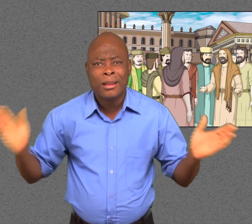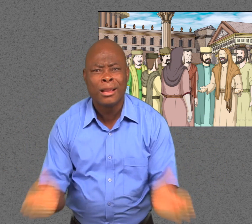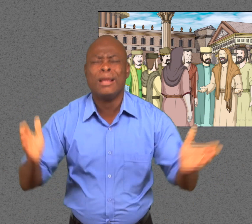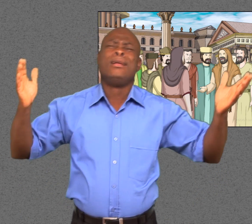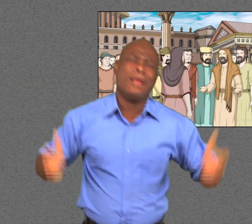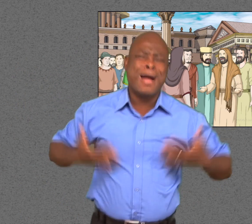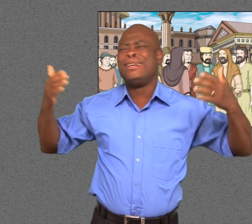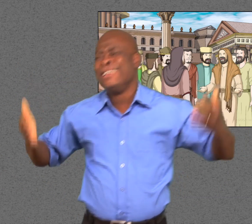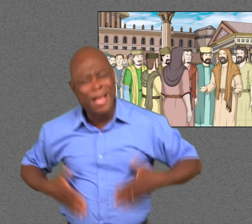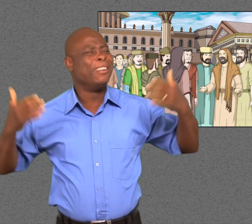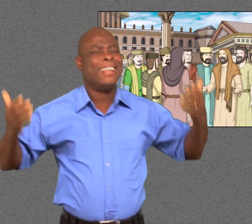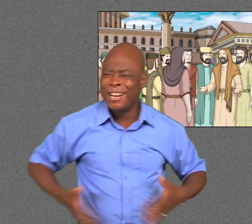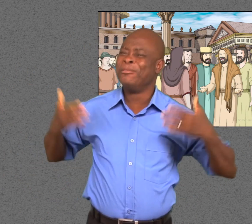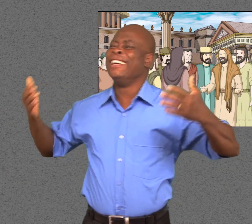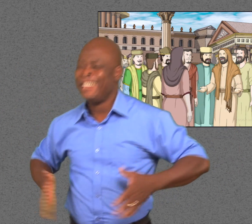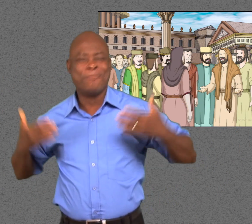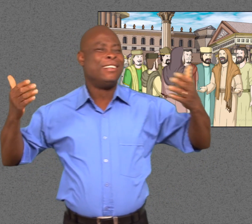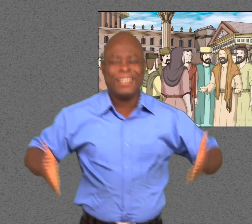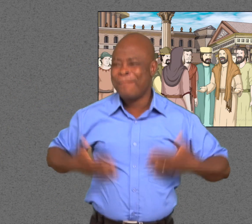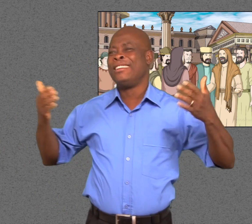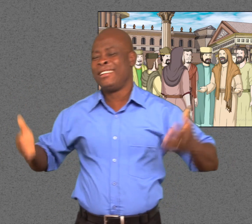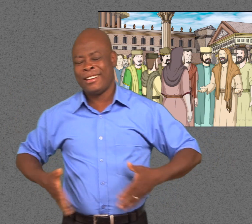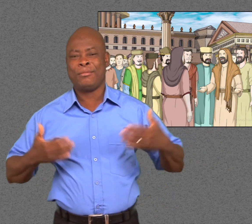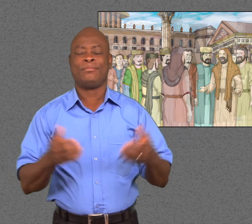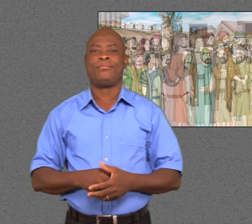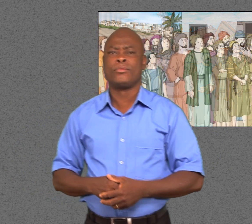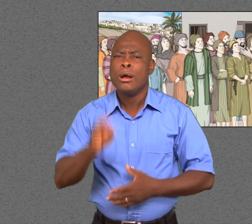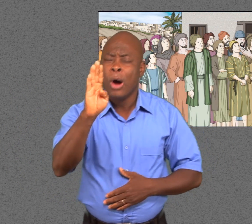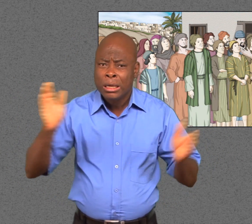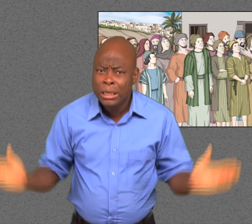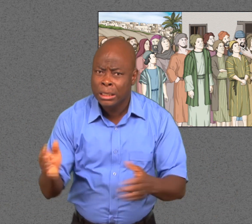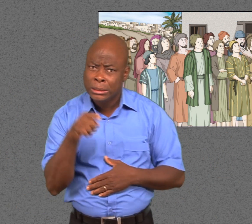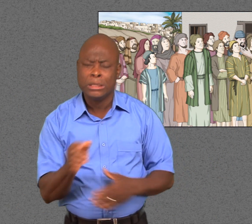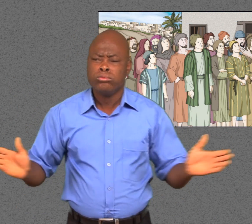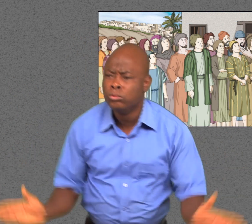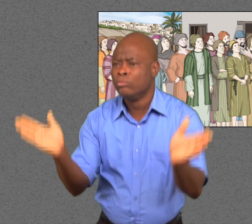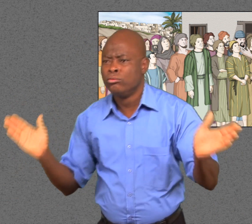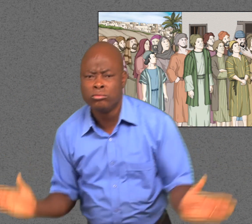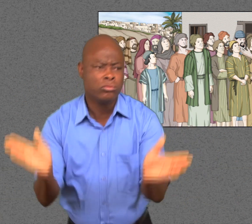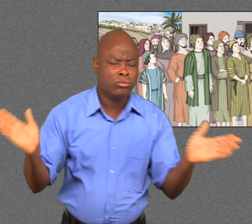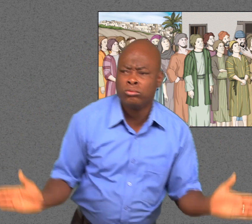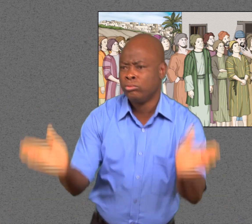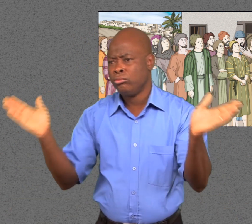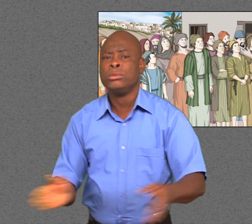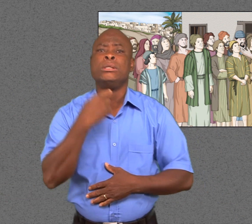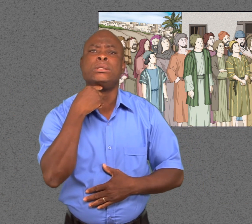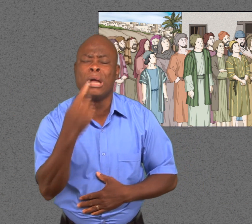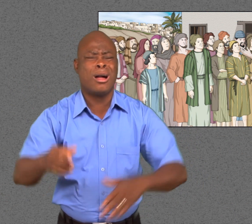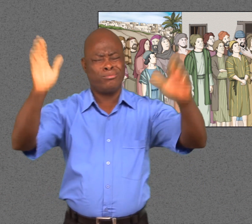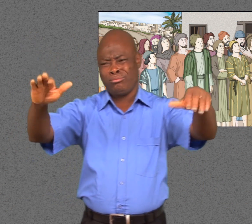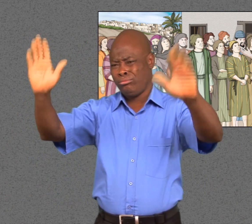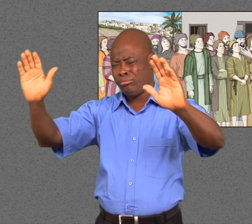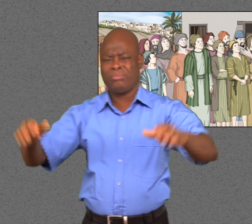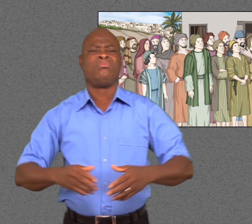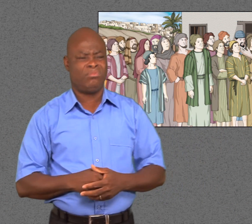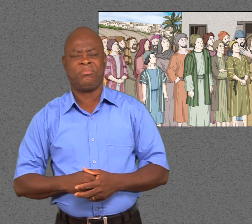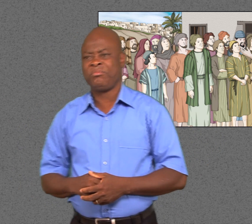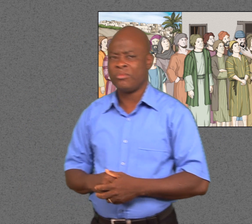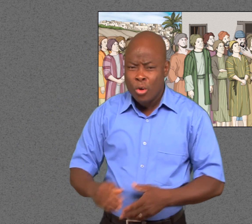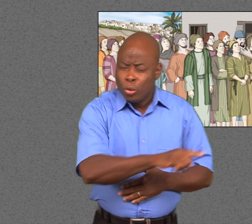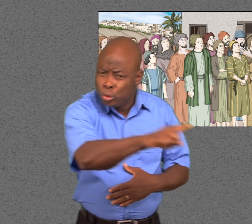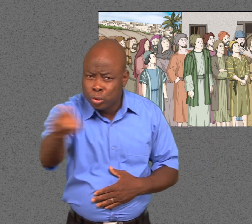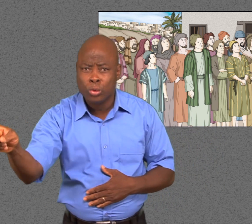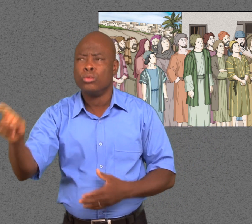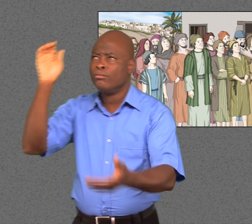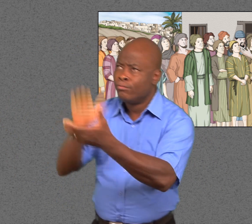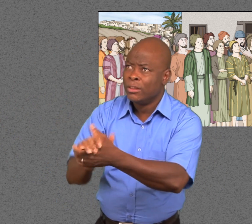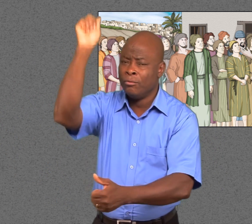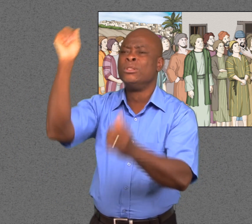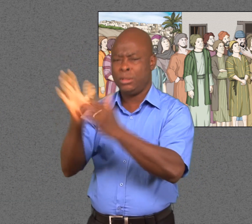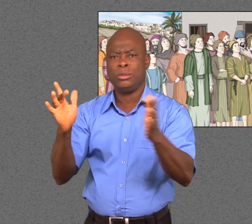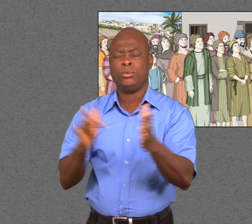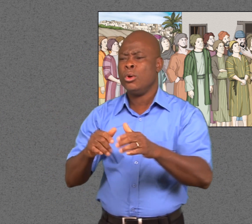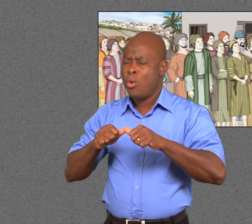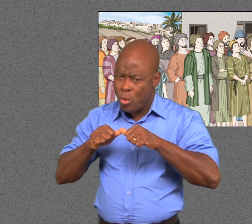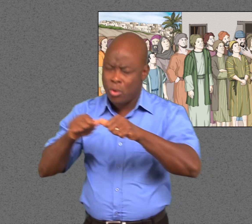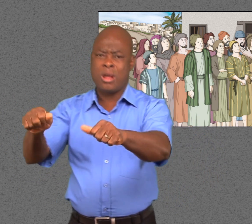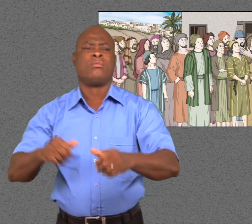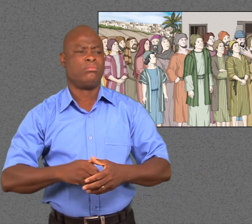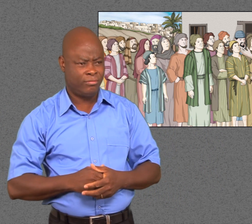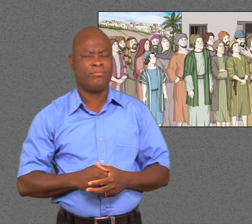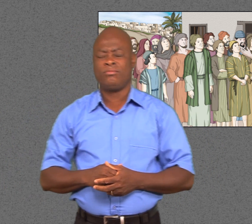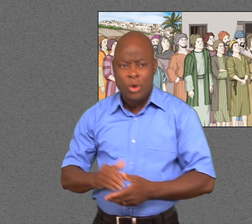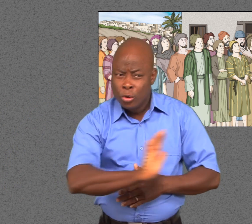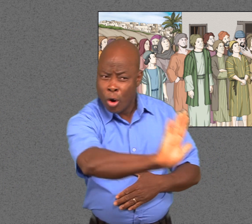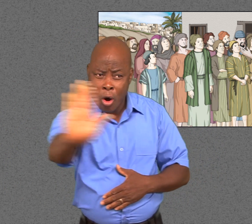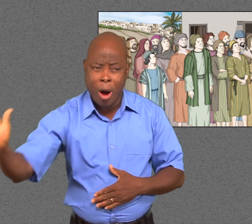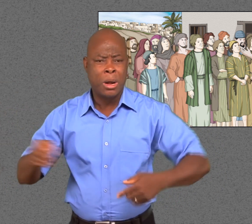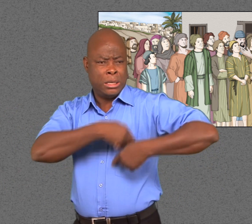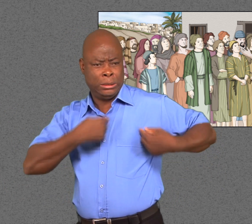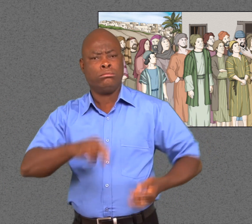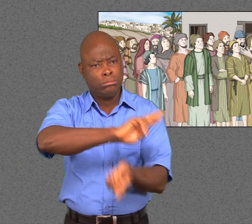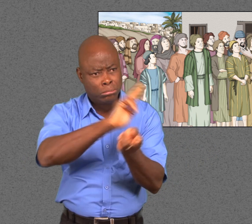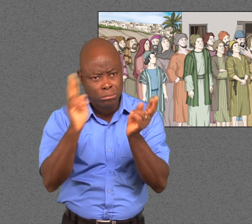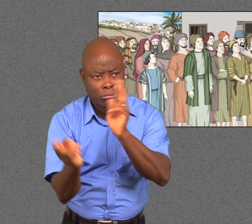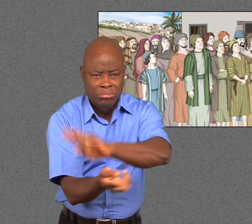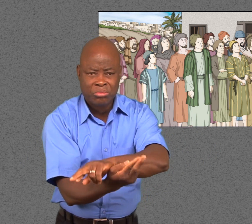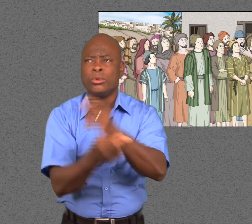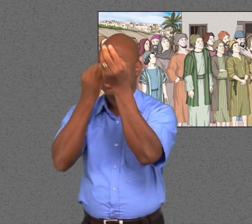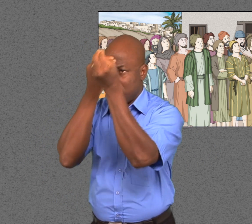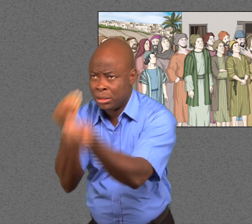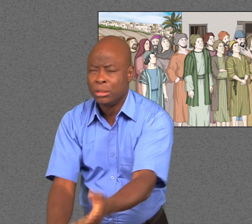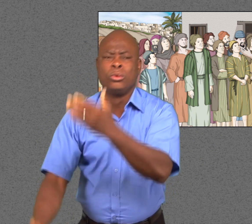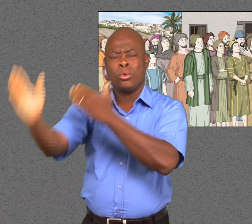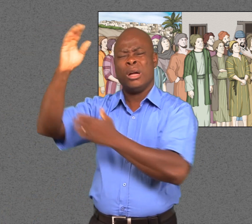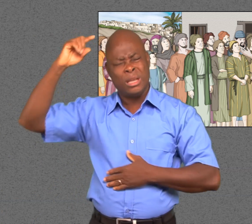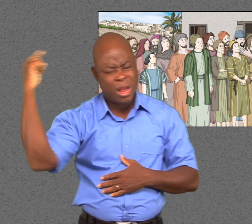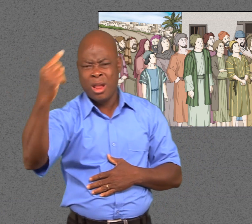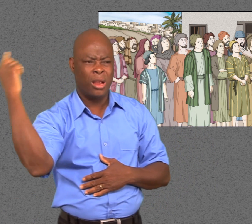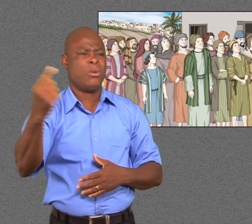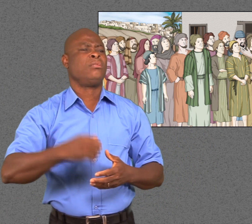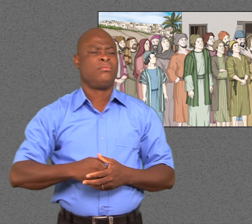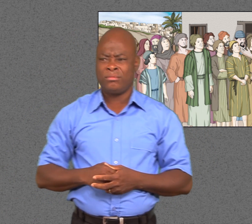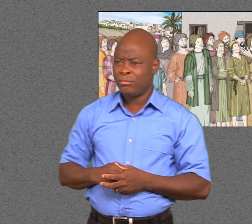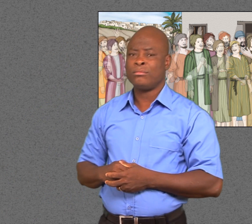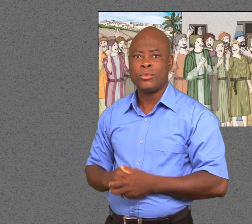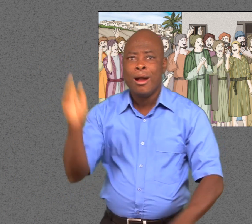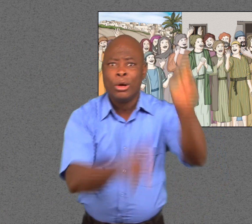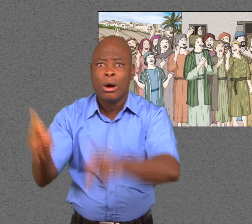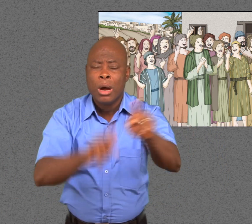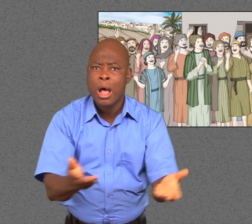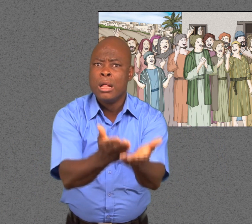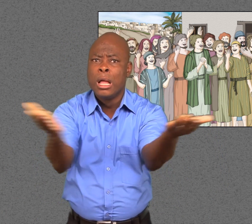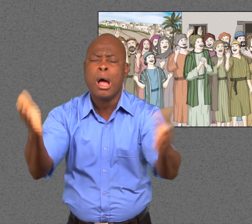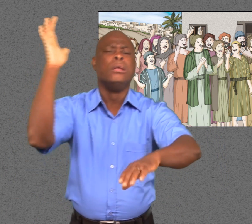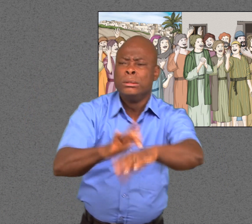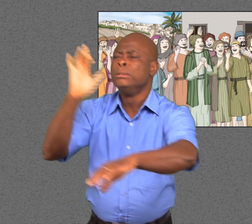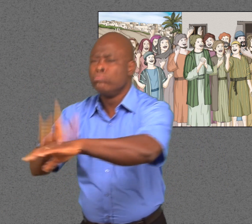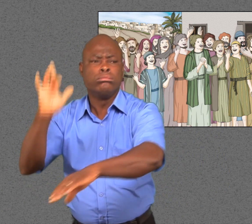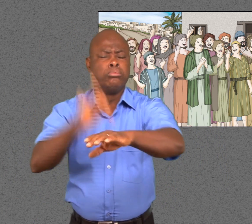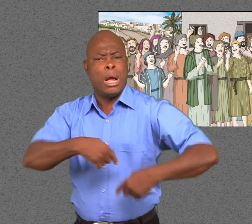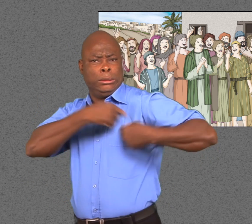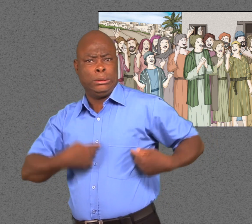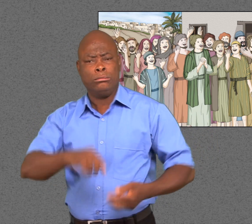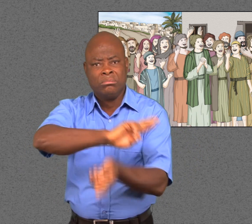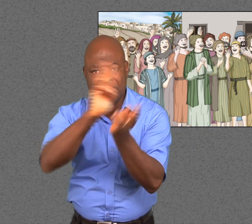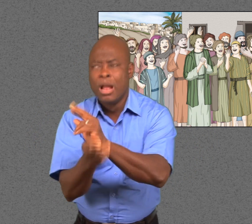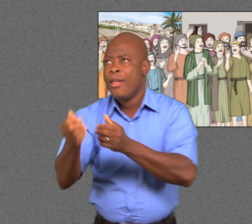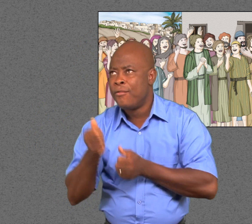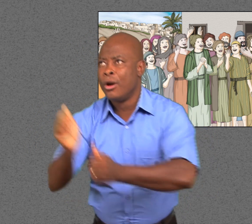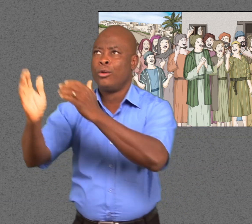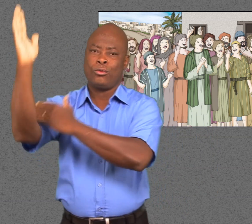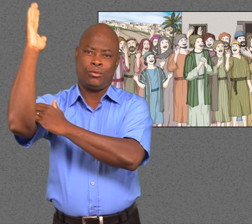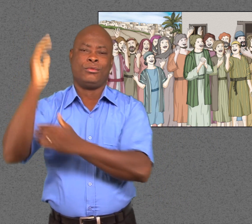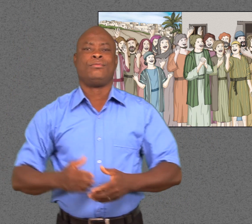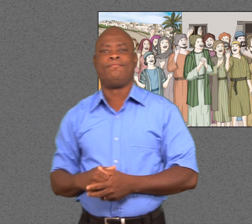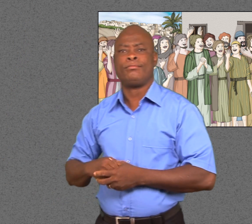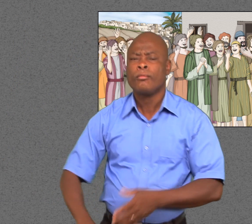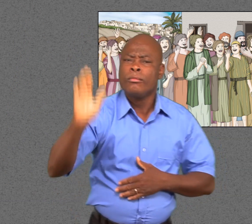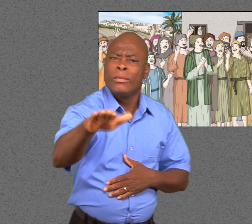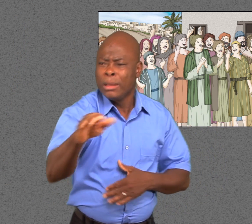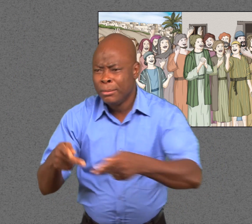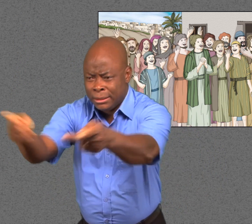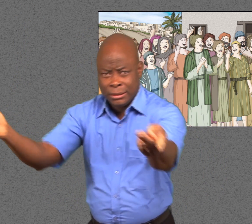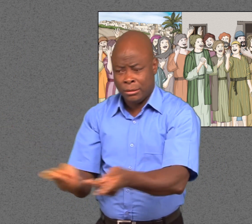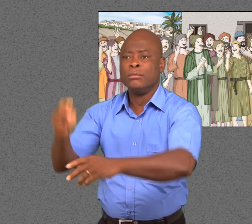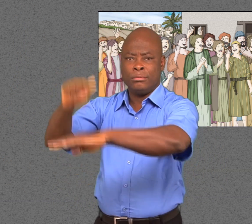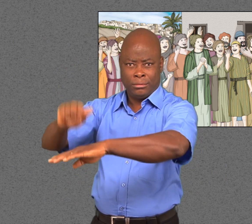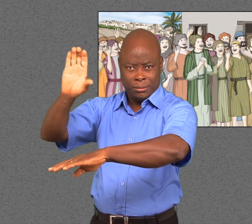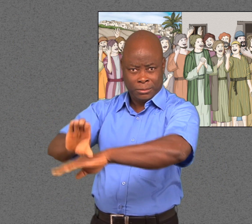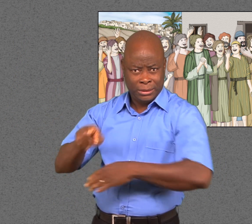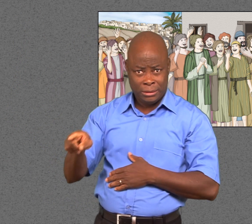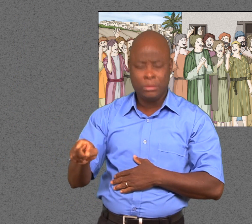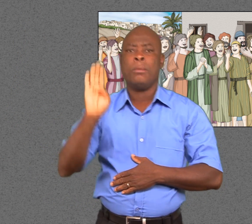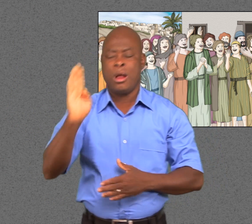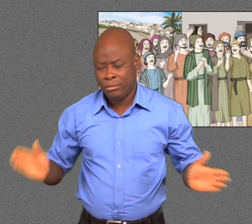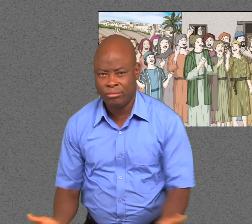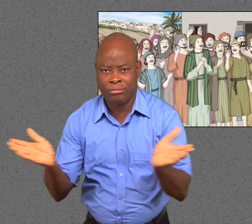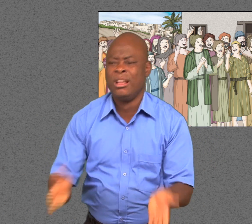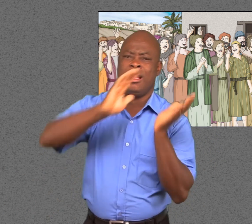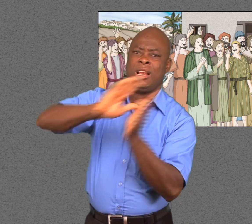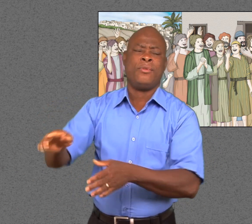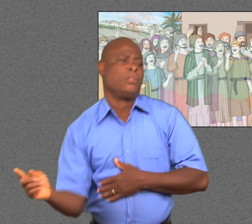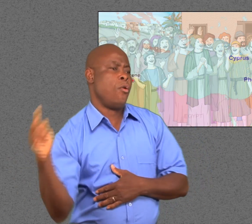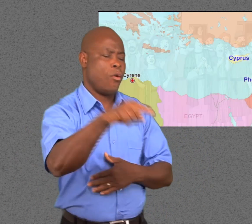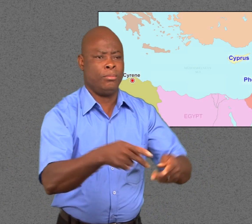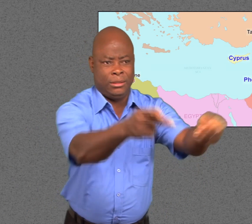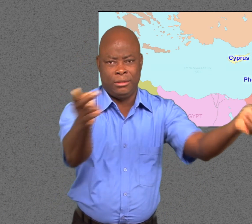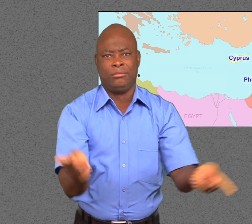Barnabas was a good man, full of the Holy Spirit and faith, and a great number of people were brought to the Lord.